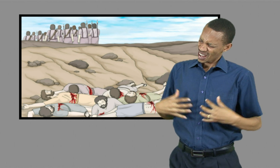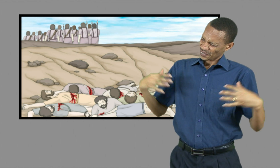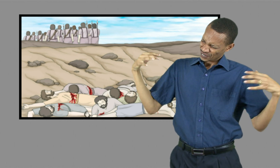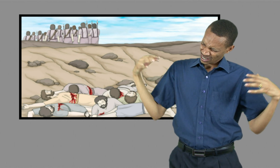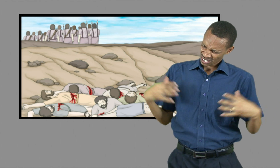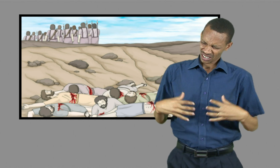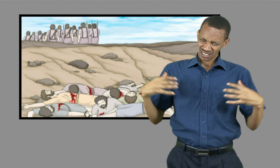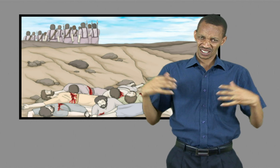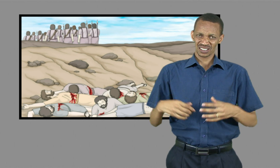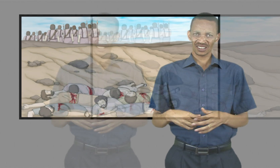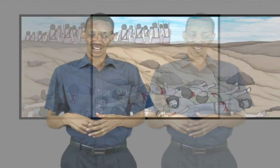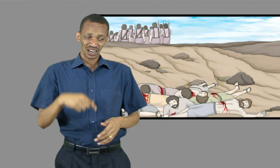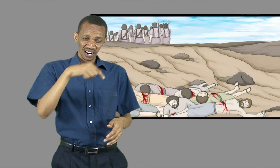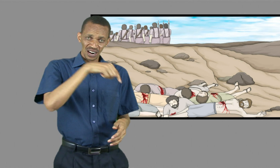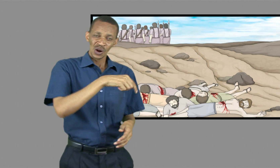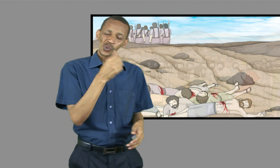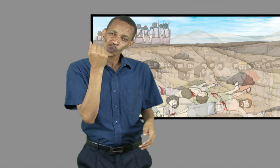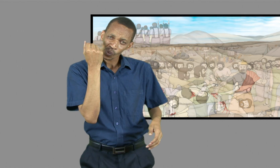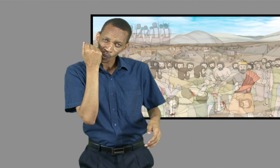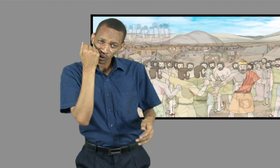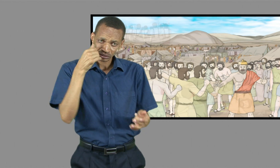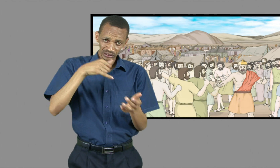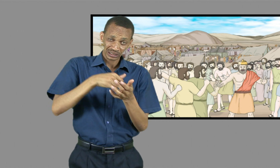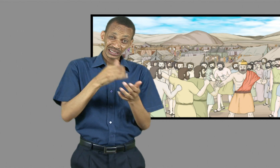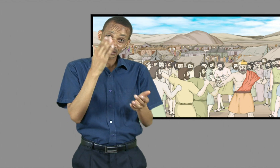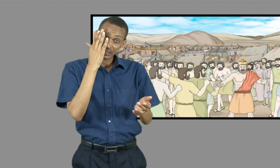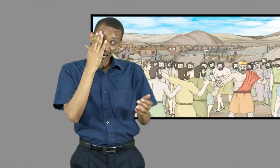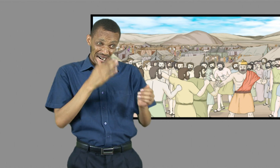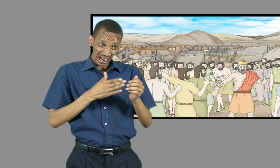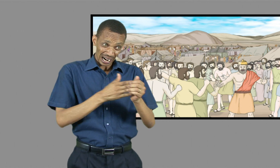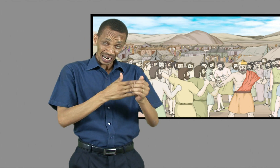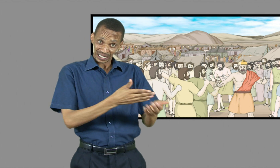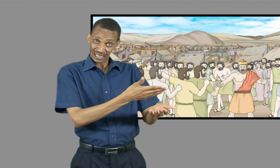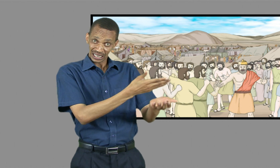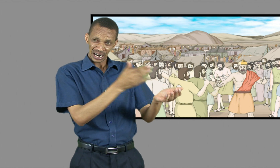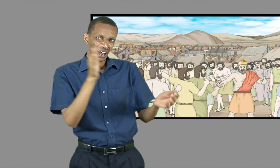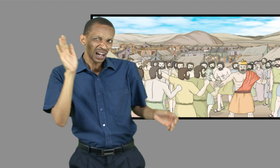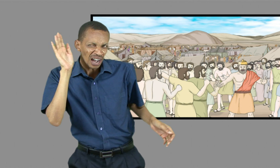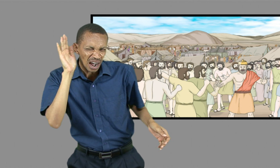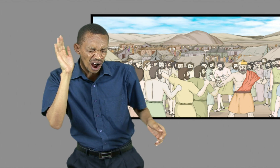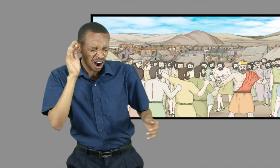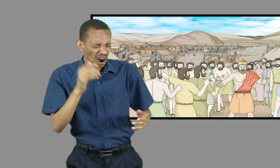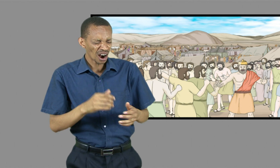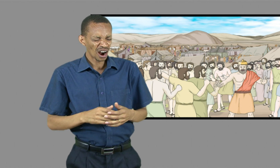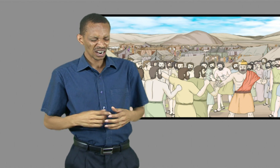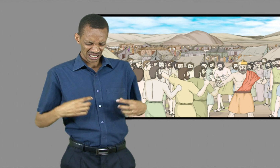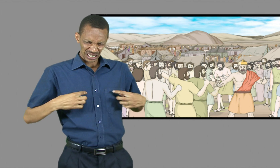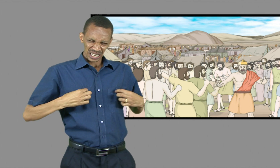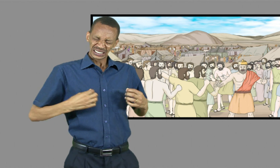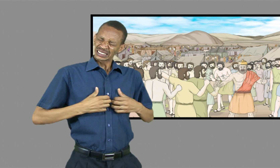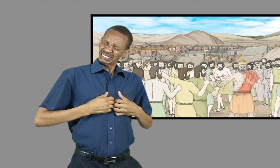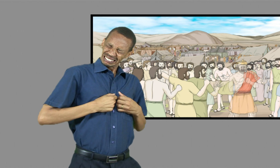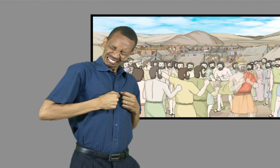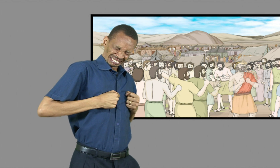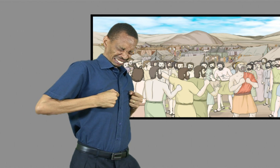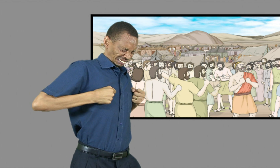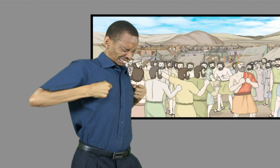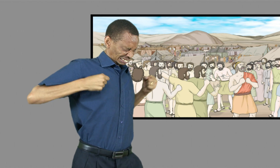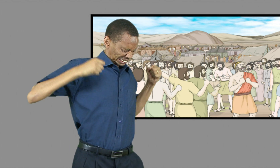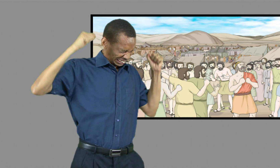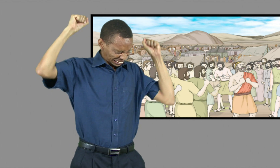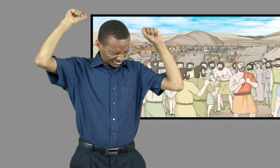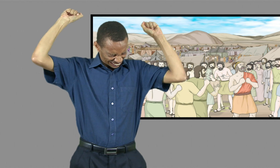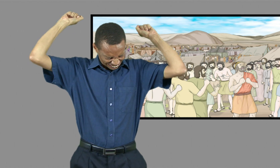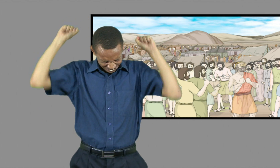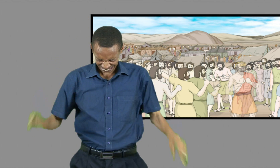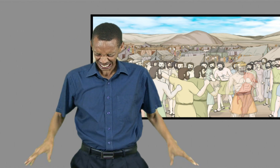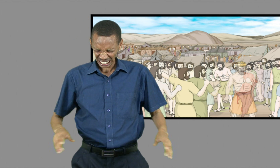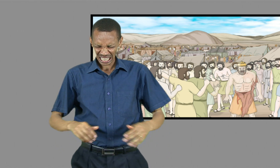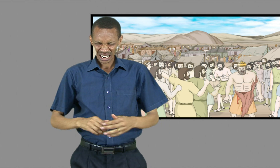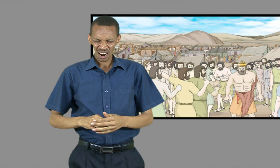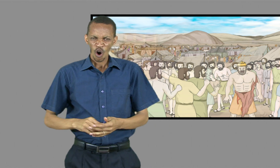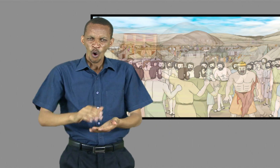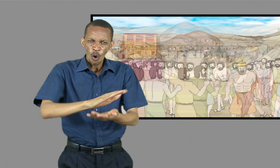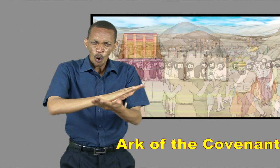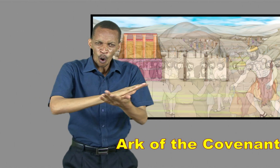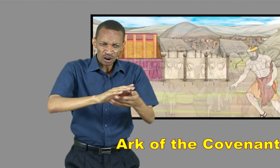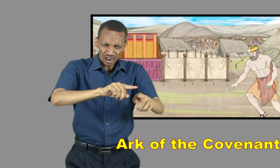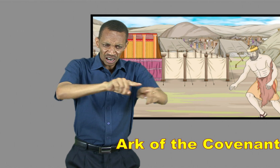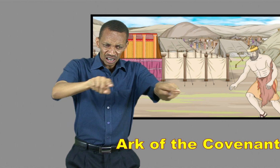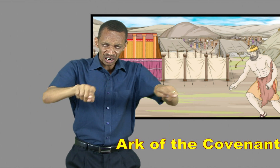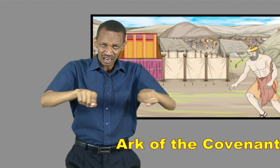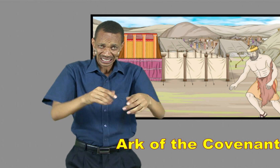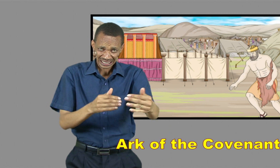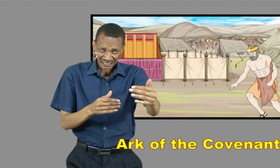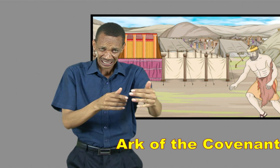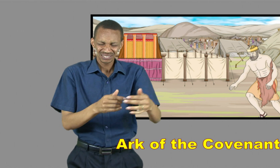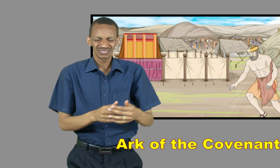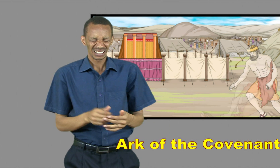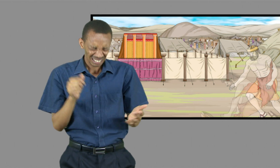So the hearts of the people melted and became like water.